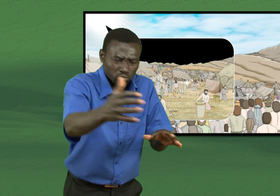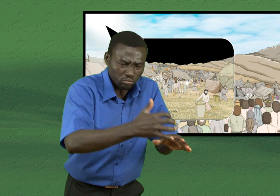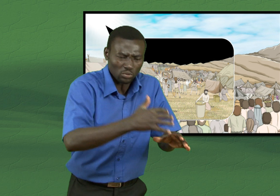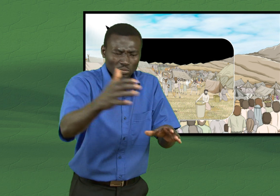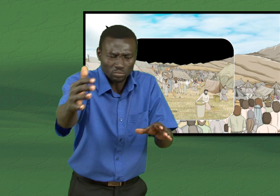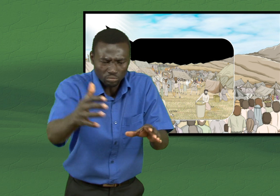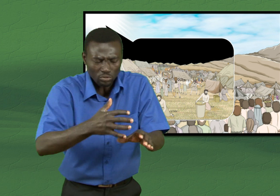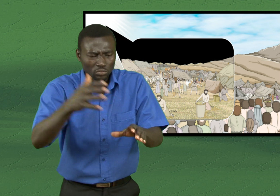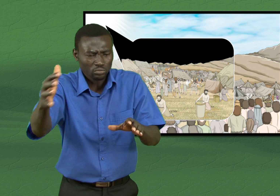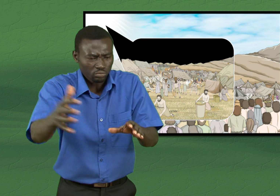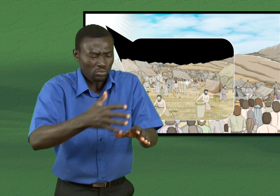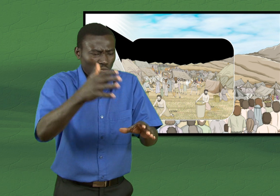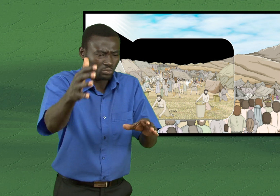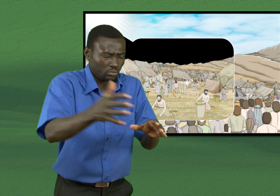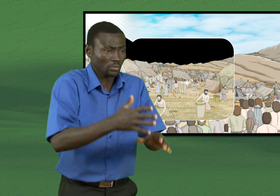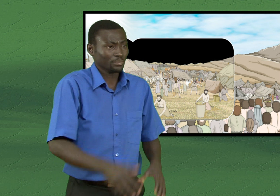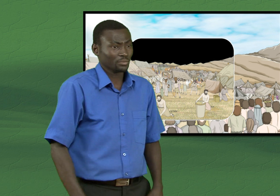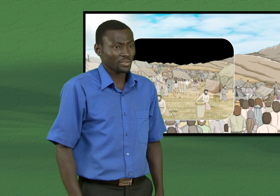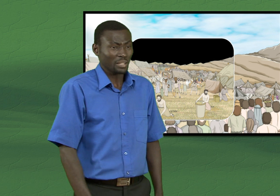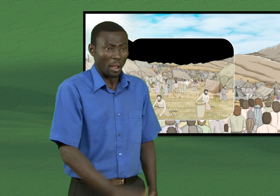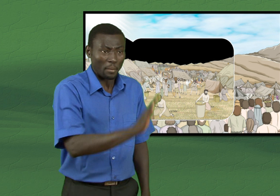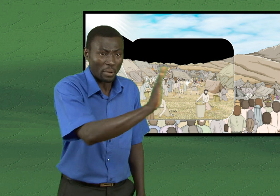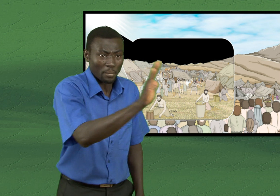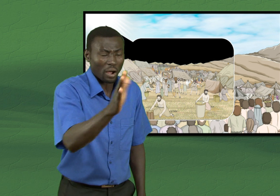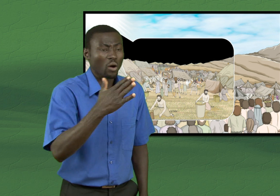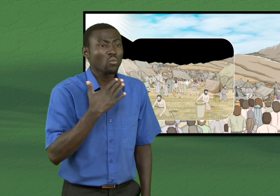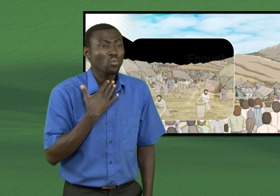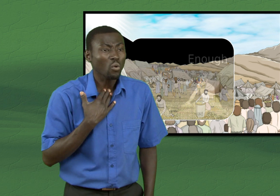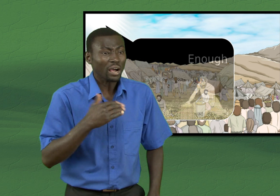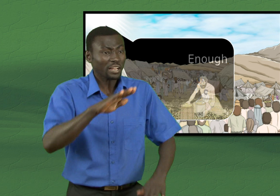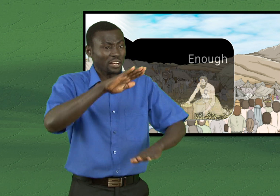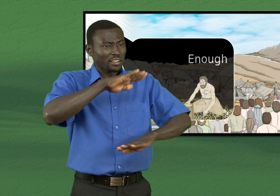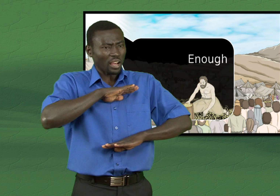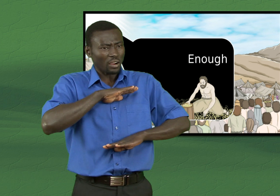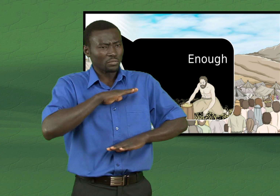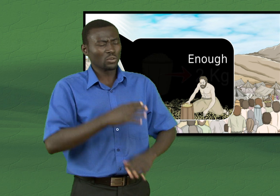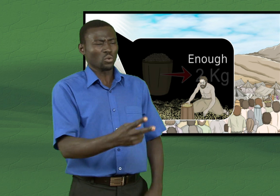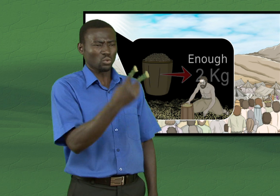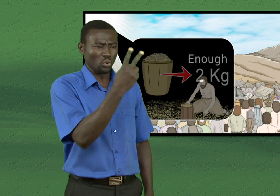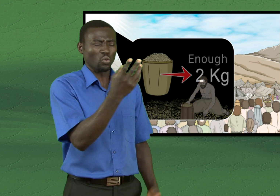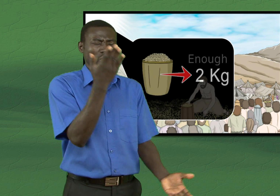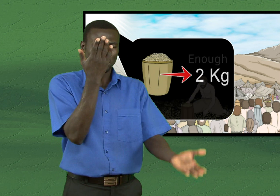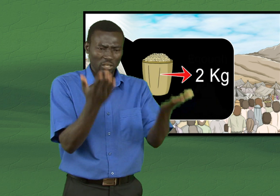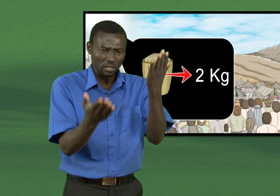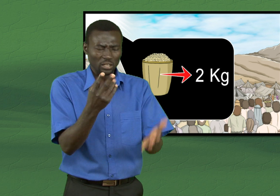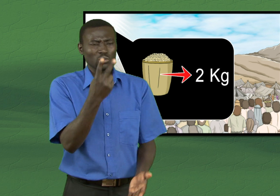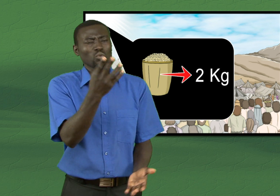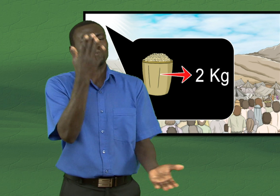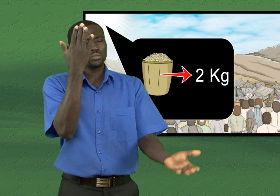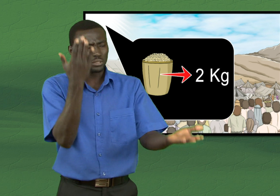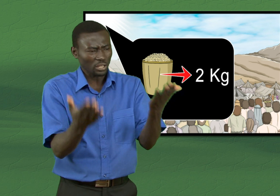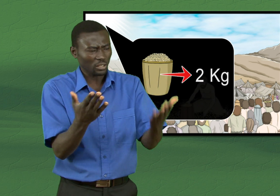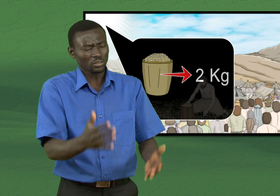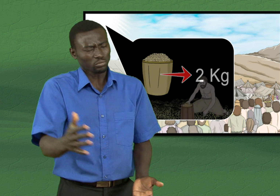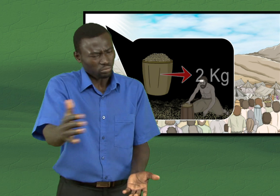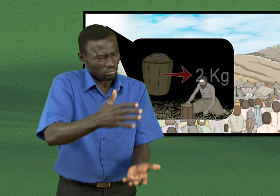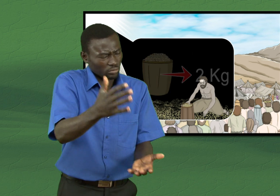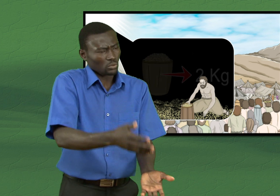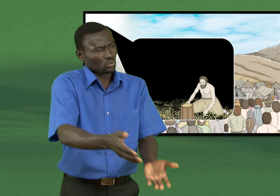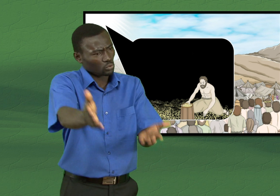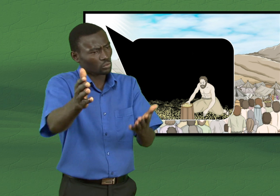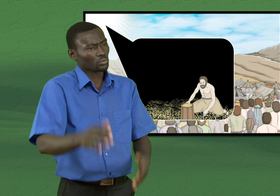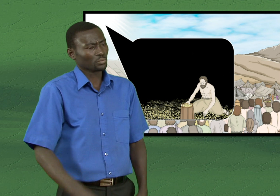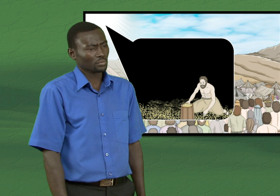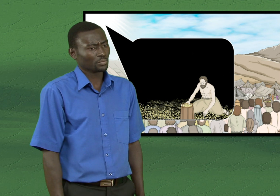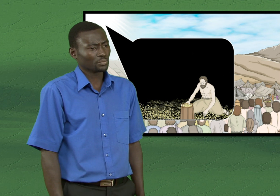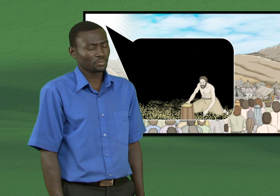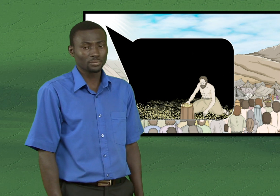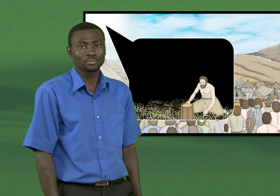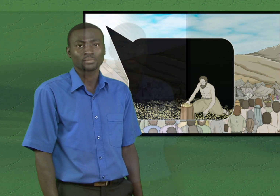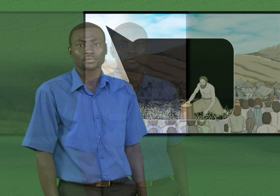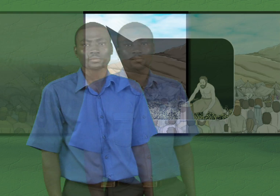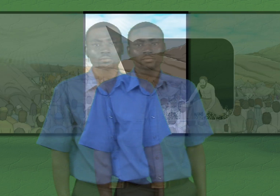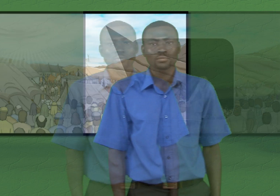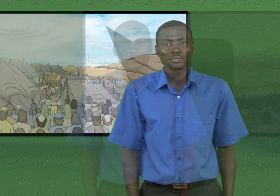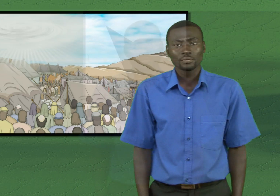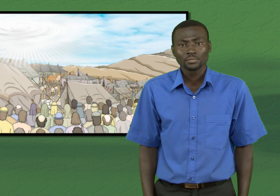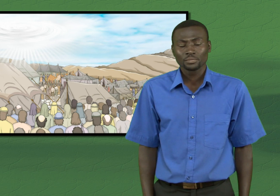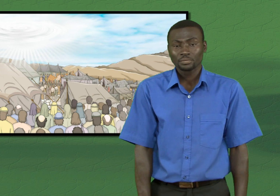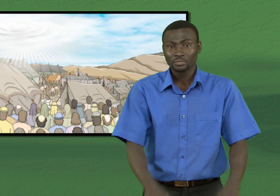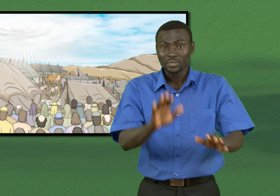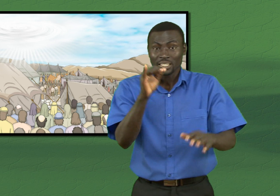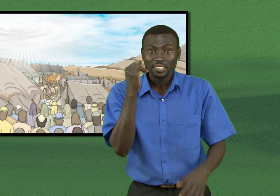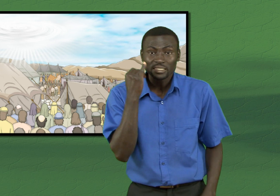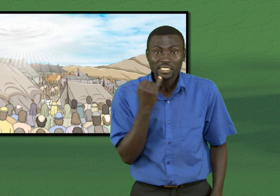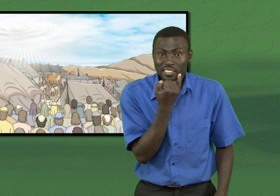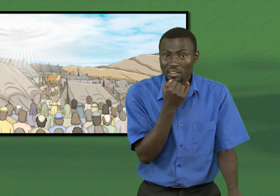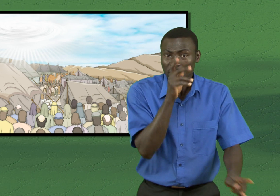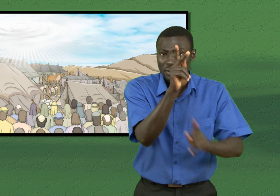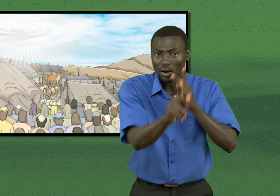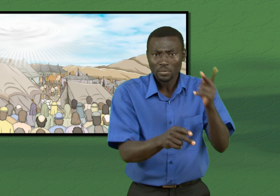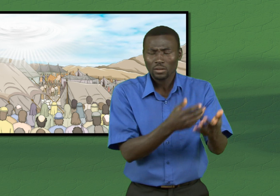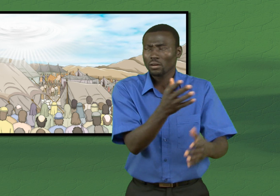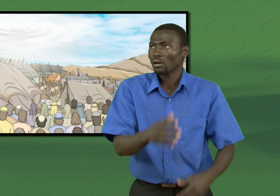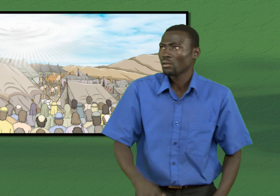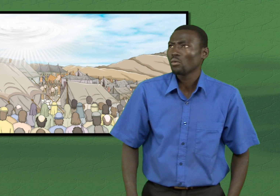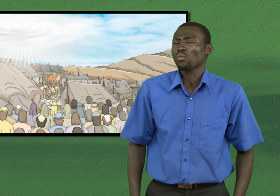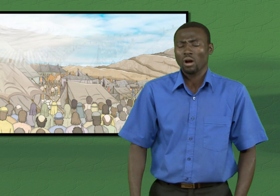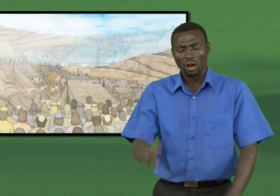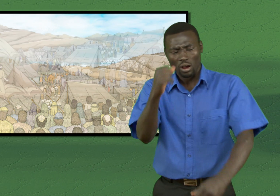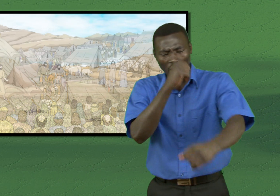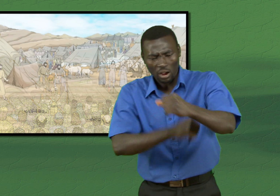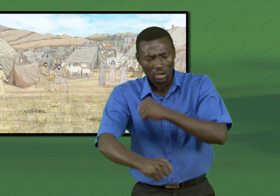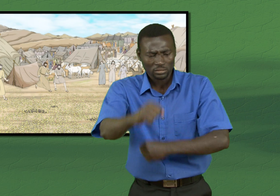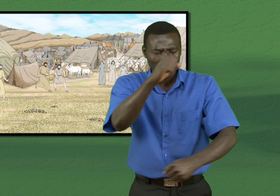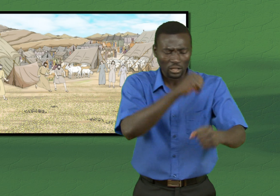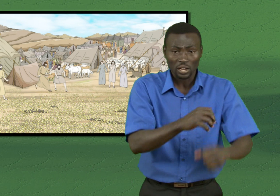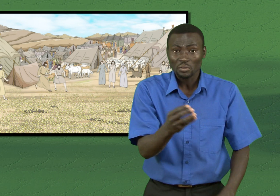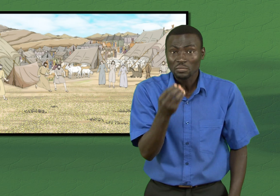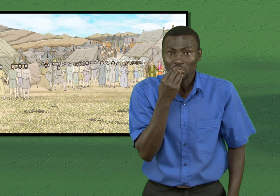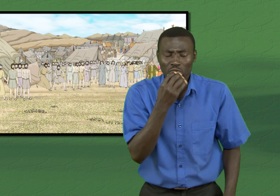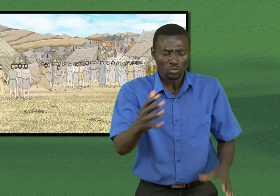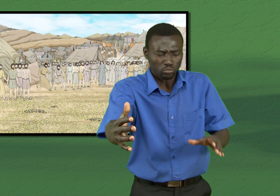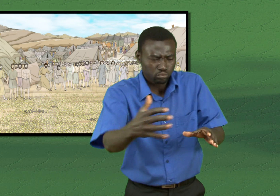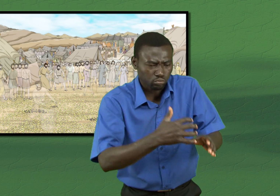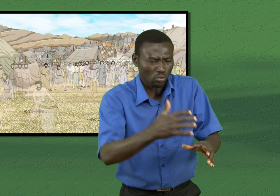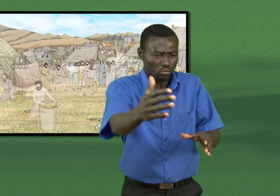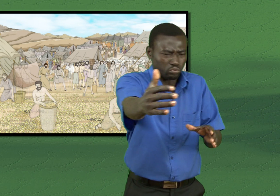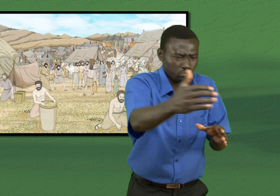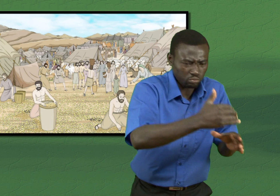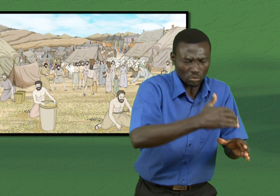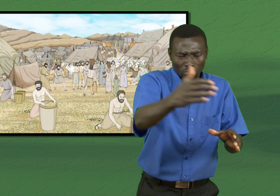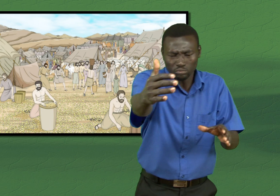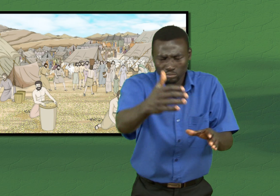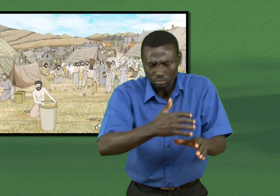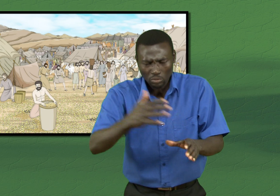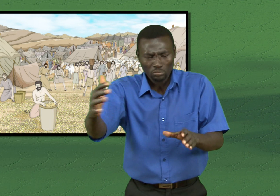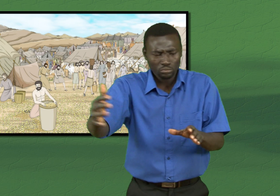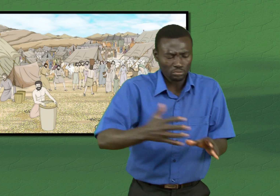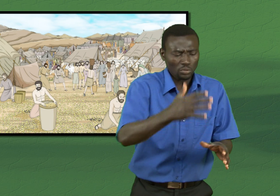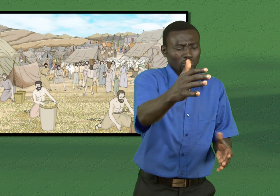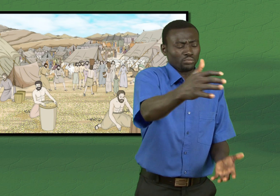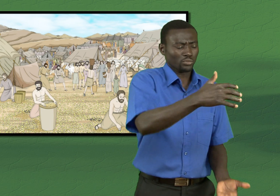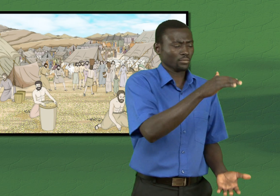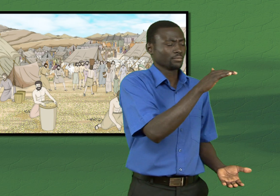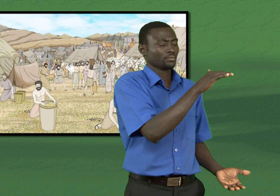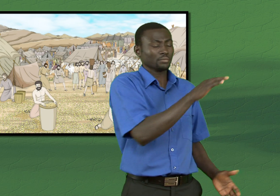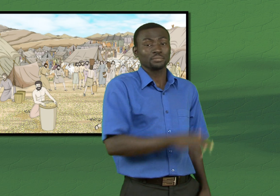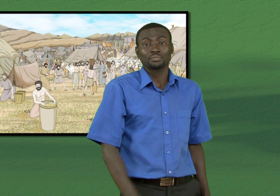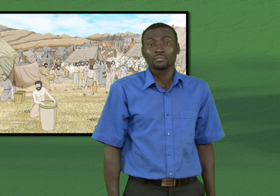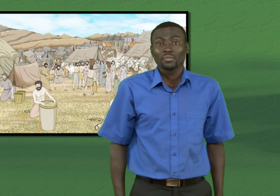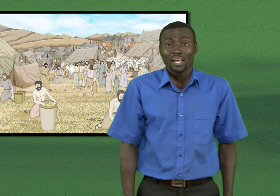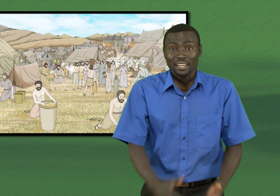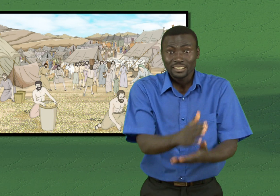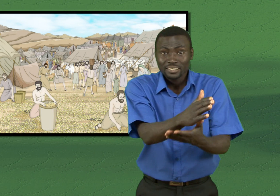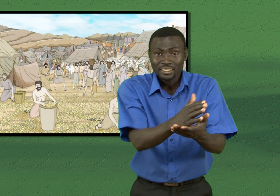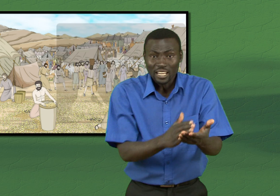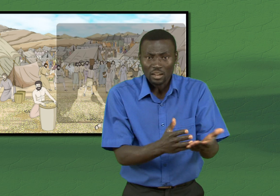You may take an omer for each person in your tent.’” So the Israelites did this.